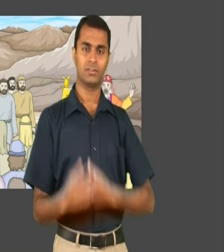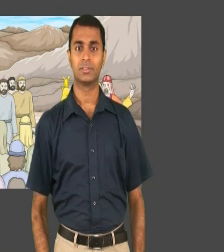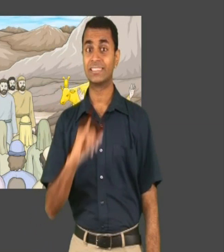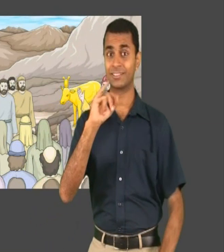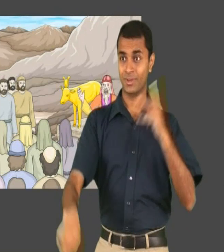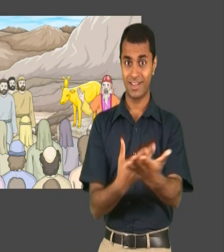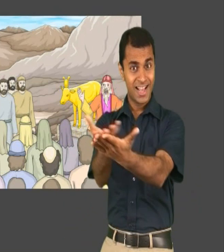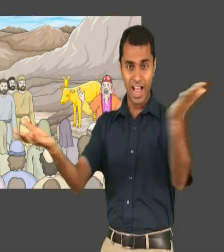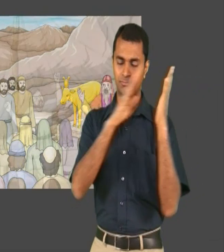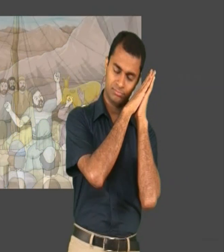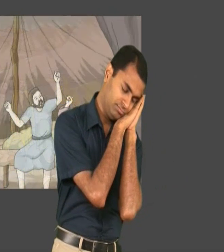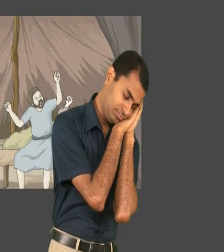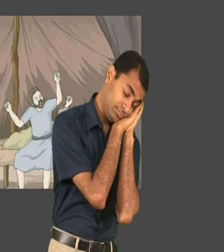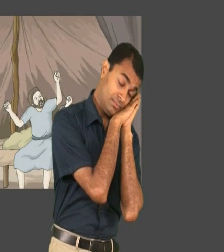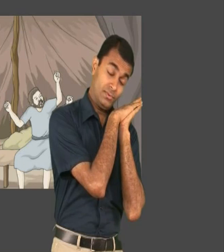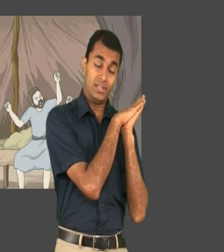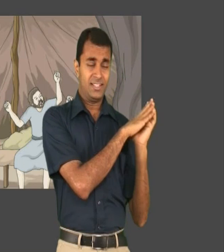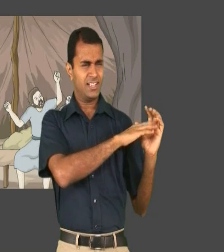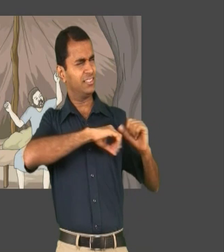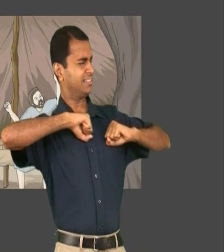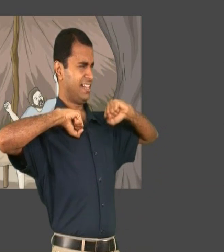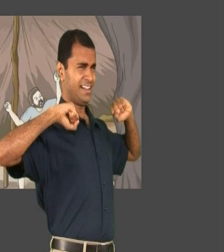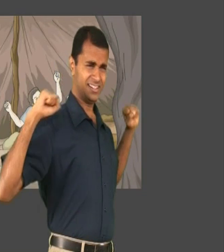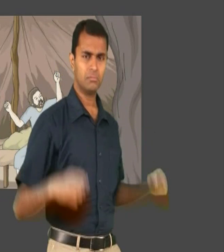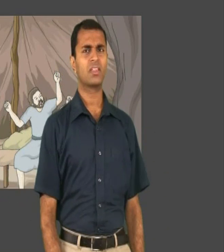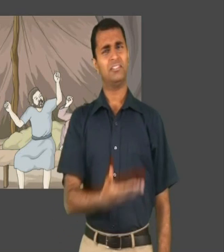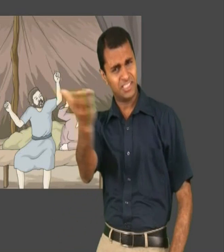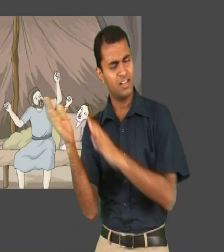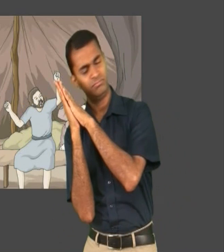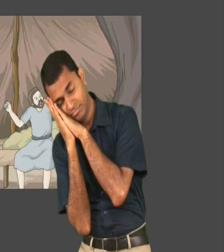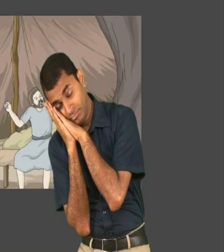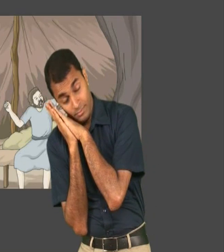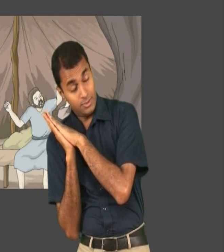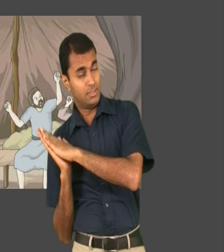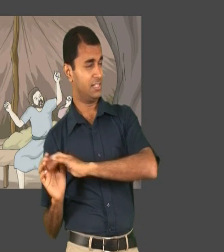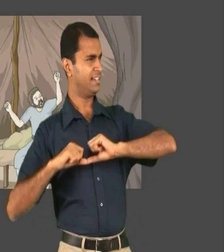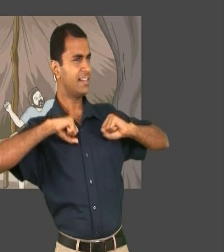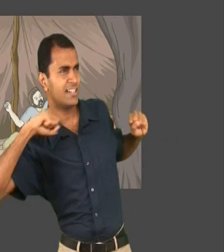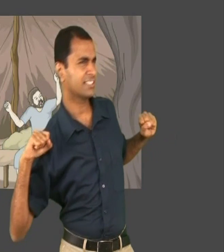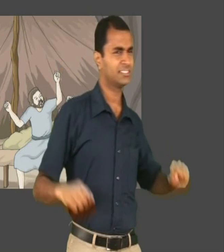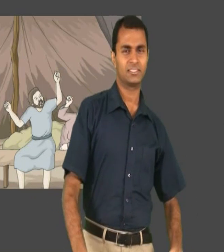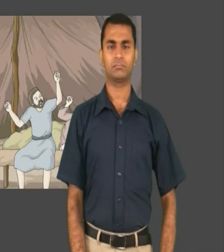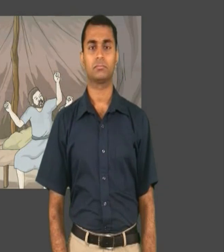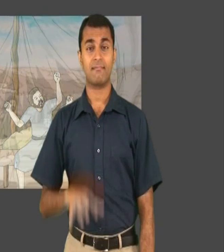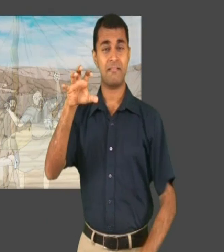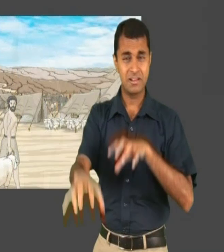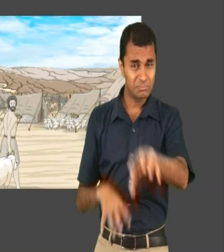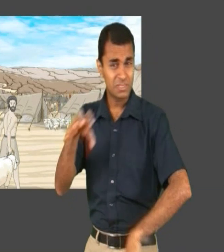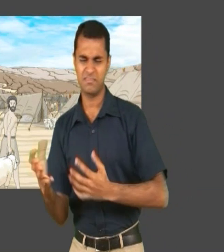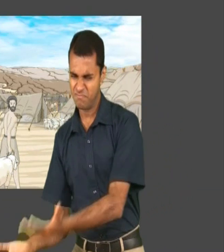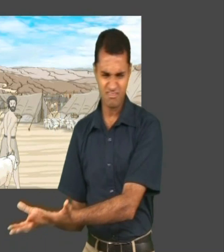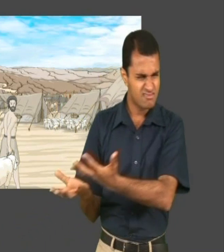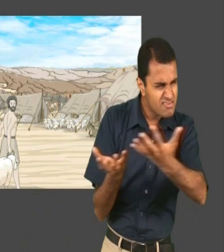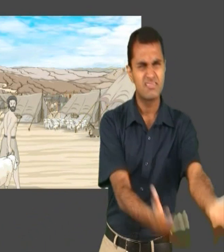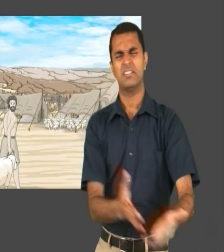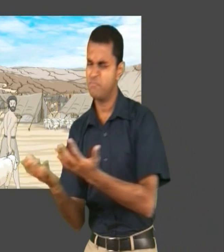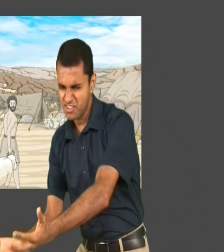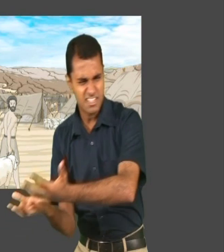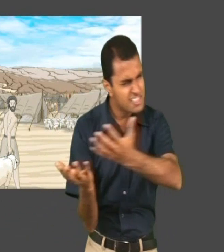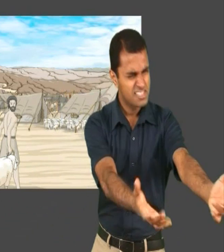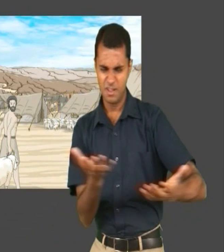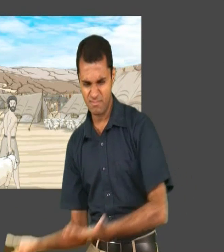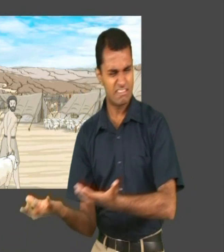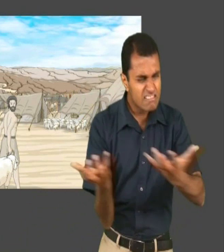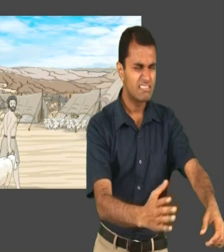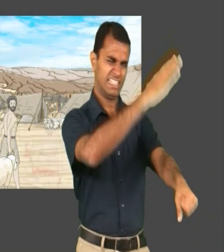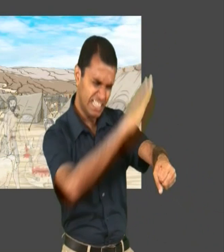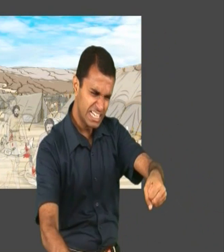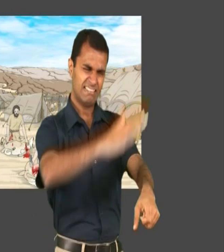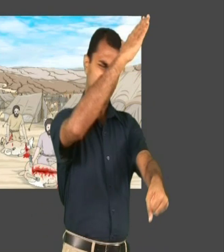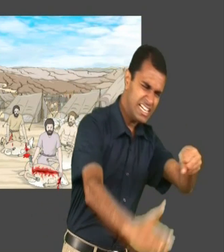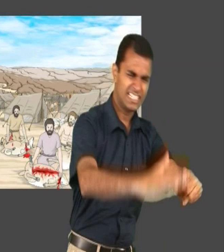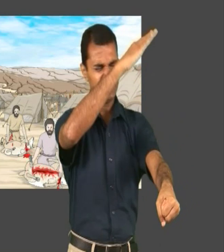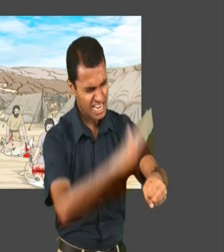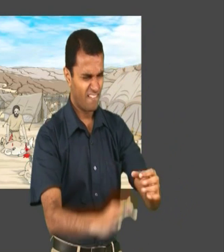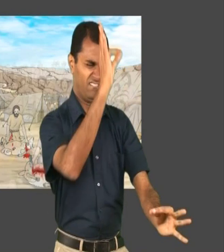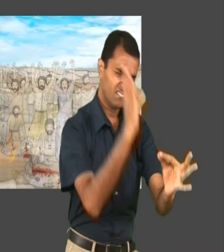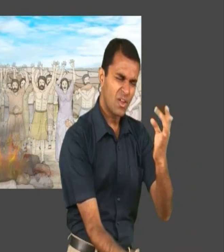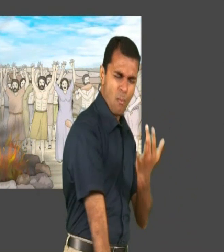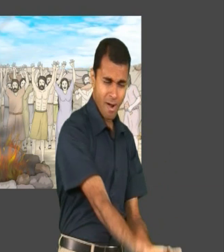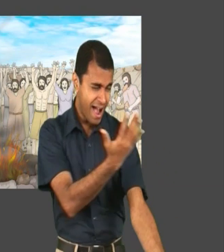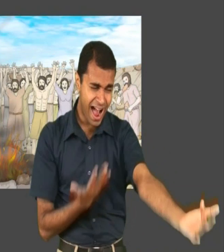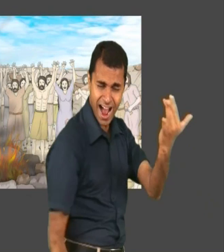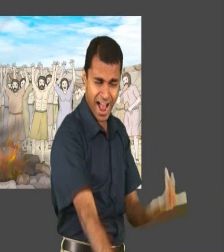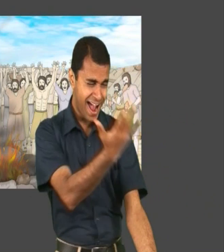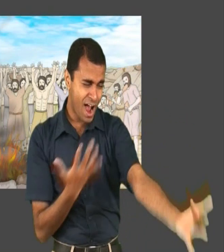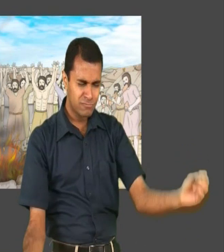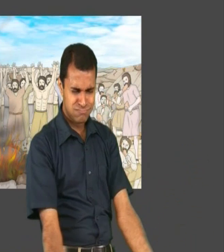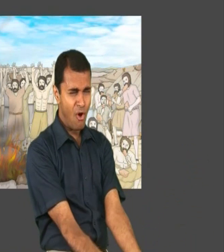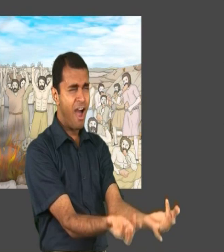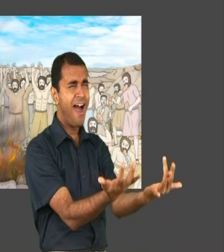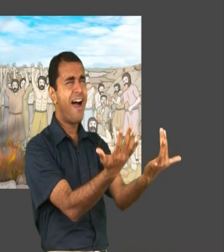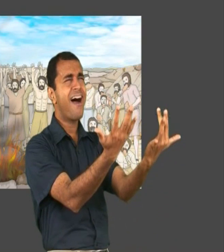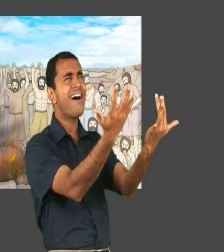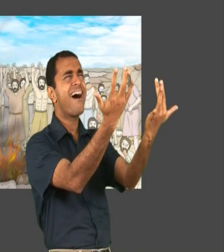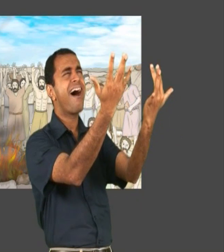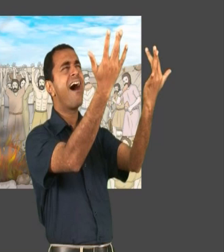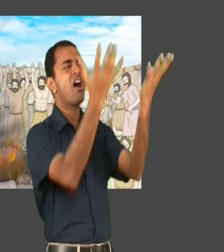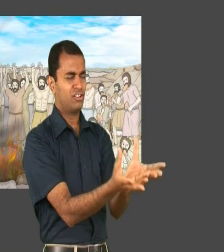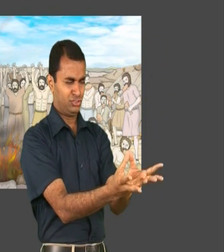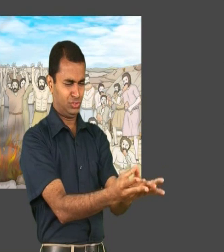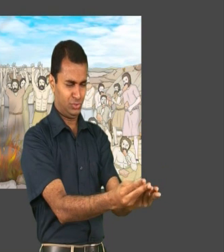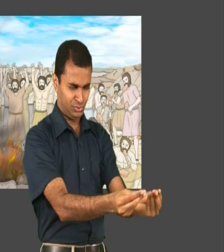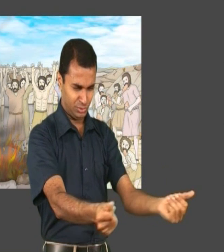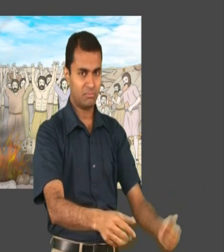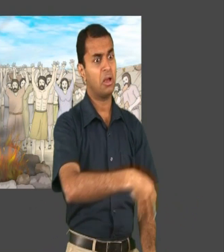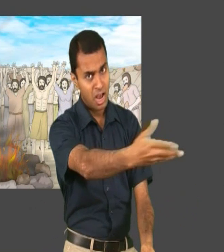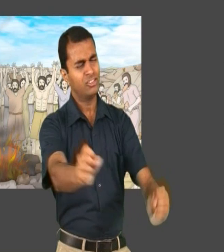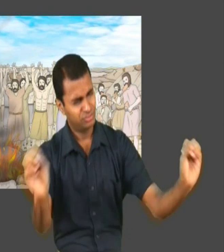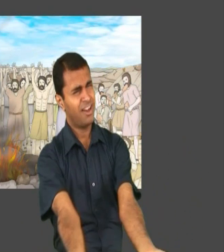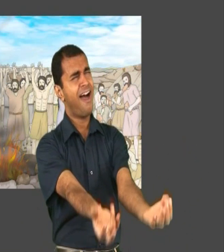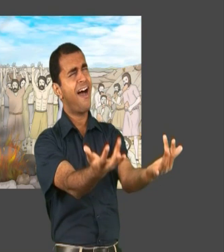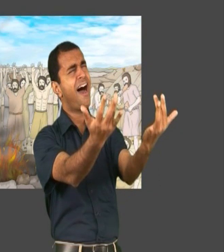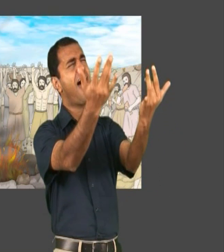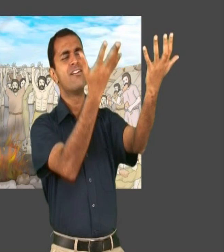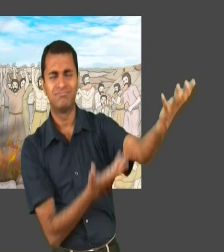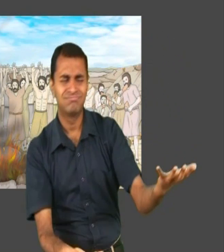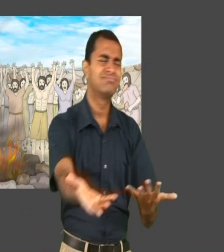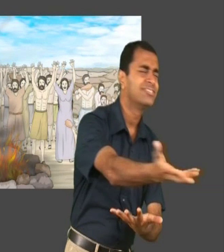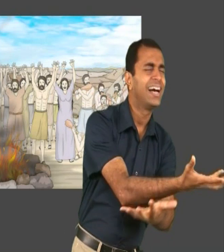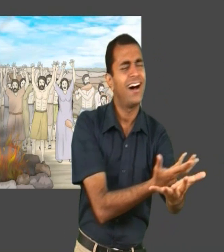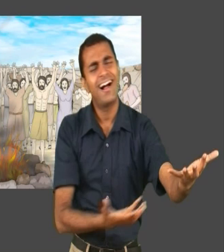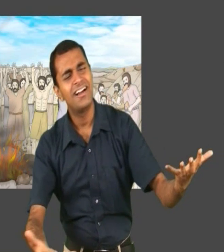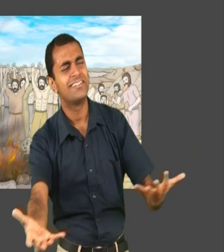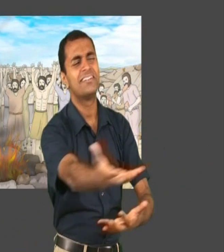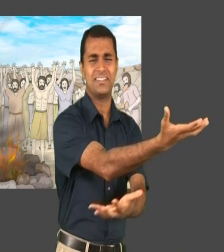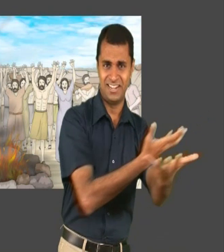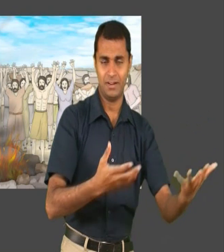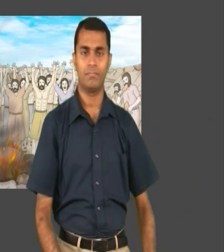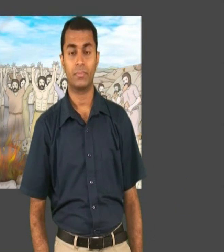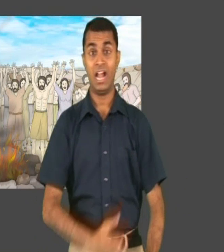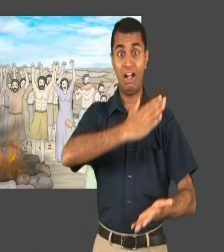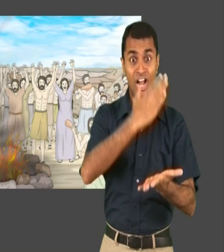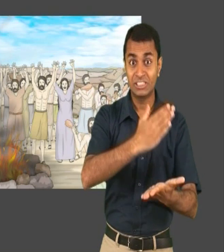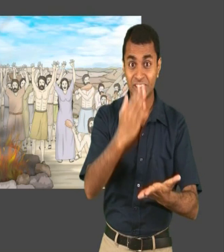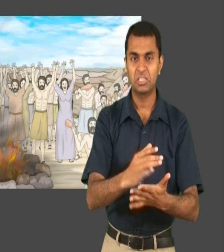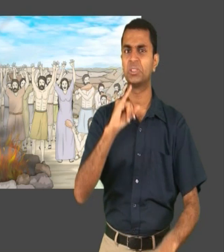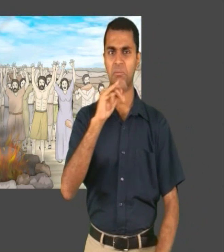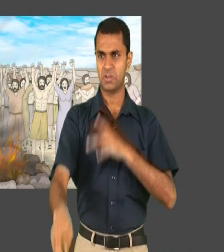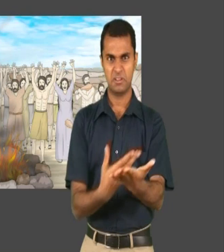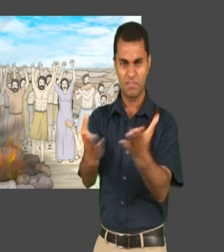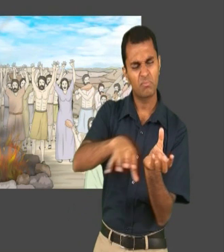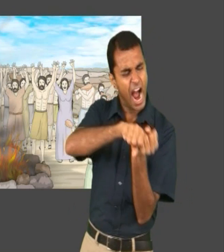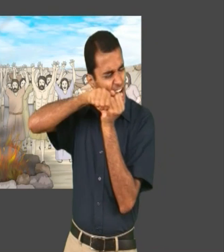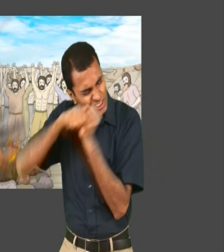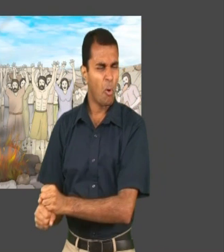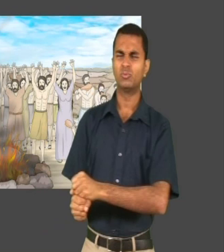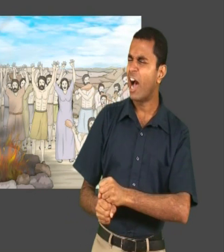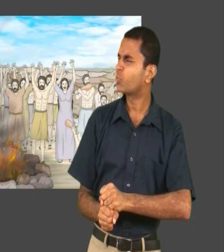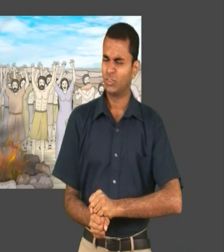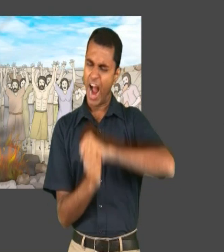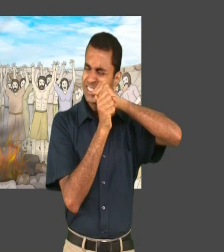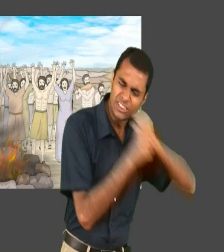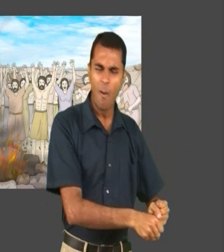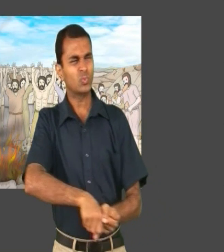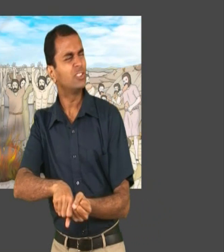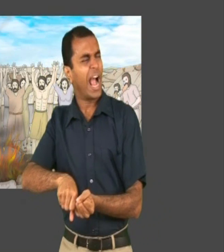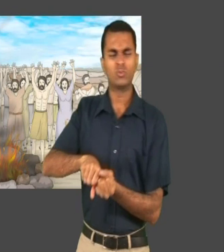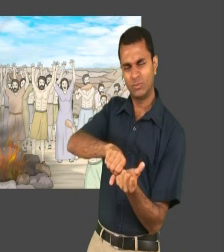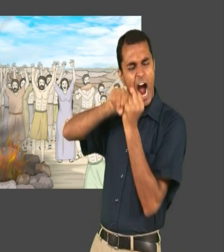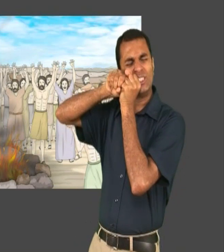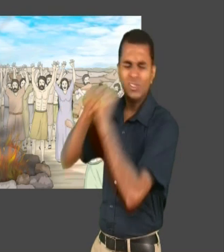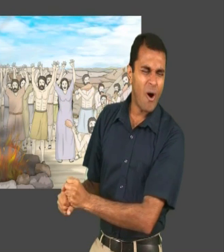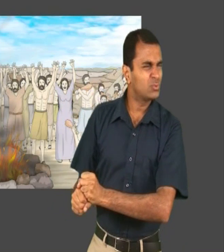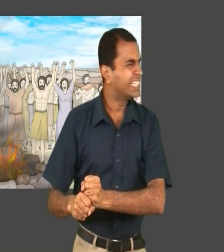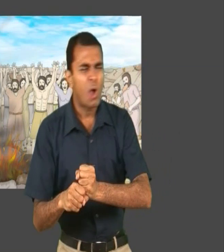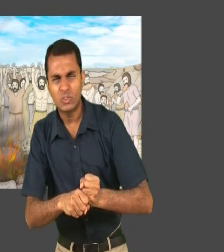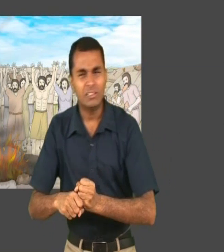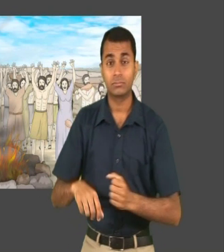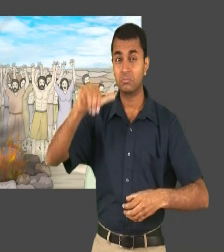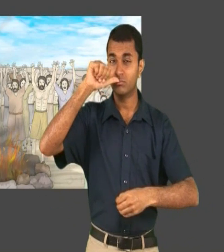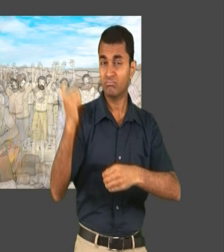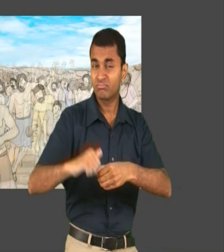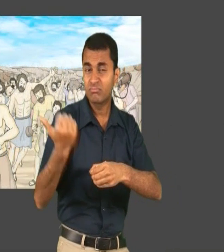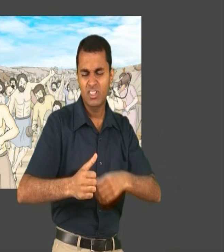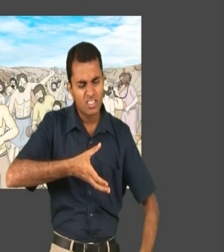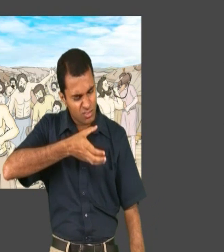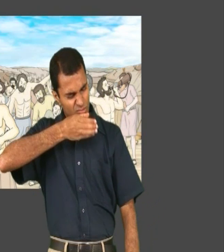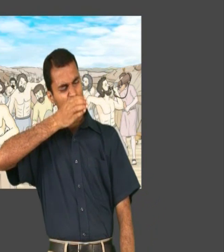So the next day they arose, offered burnt offerings, and presented peace offerings.